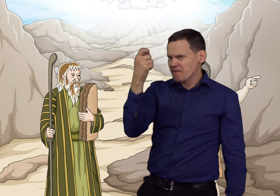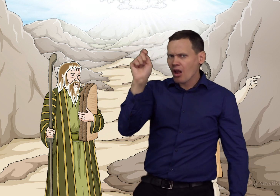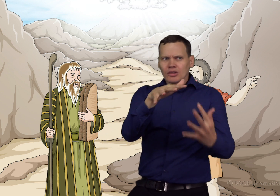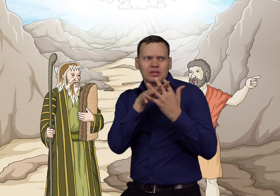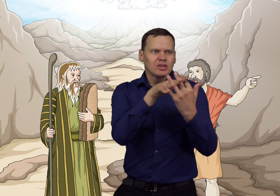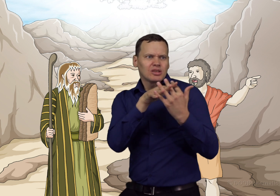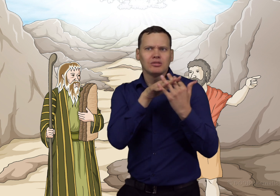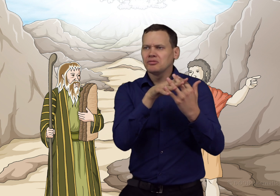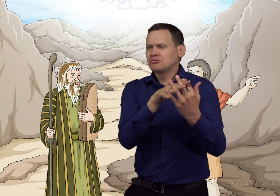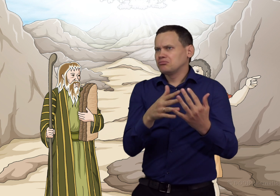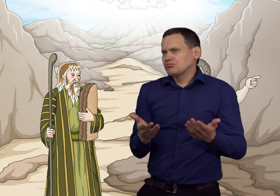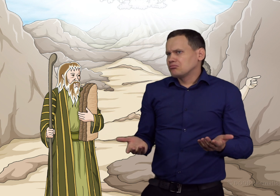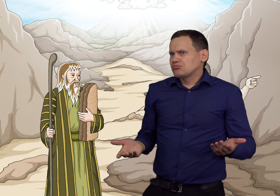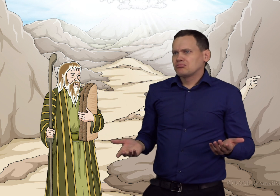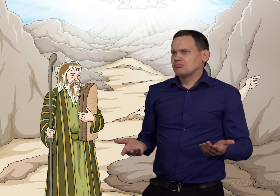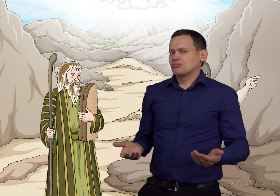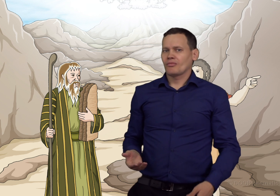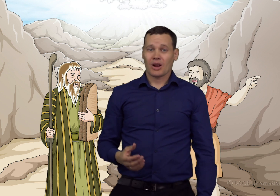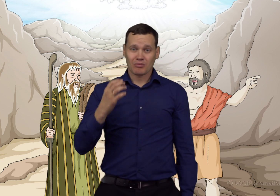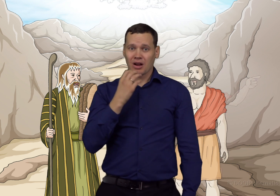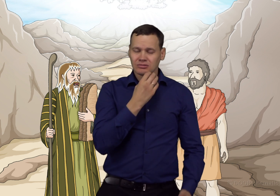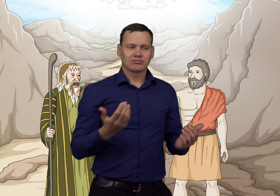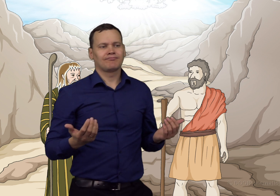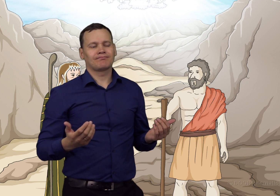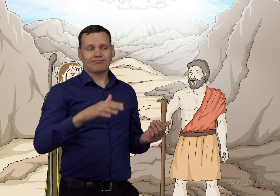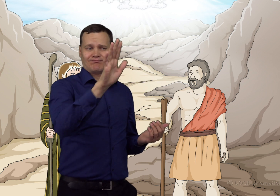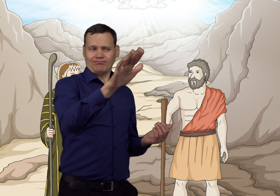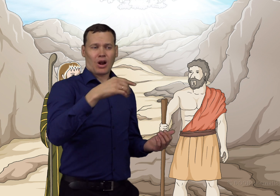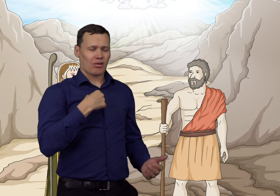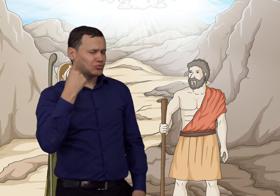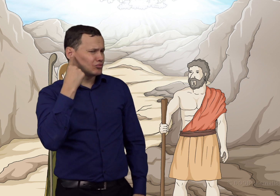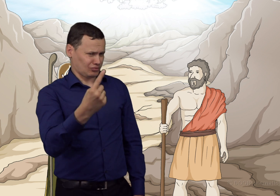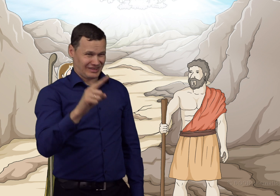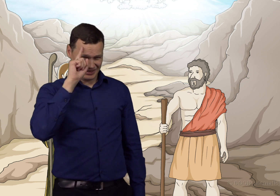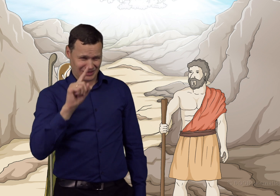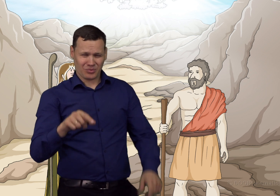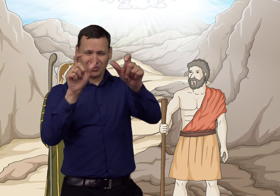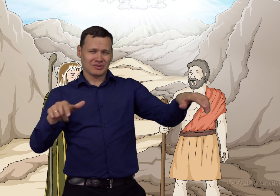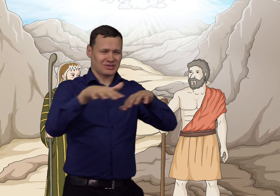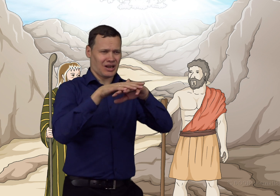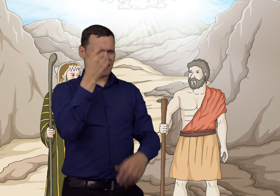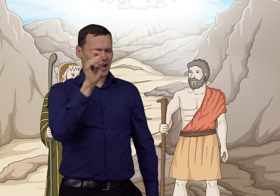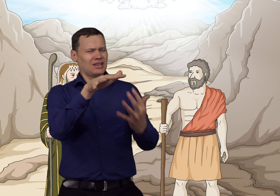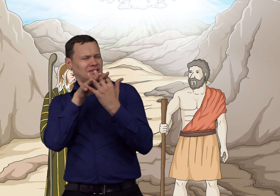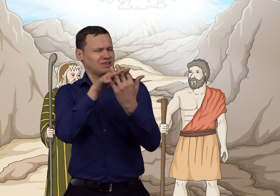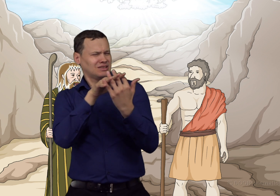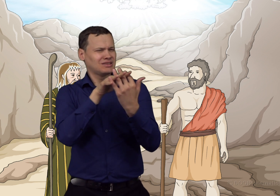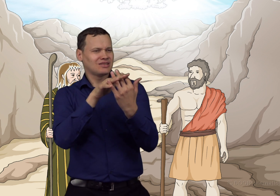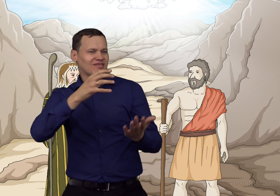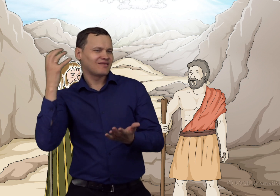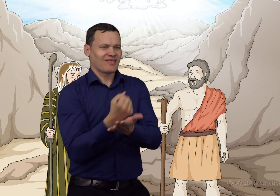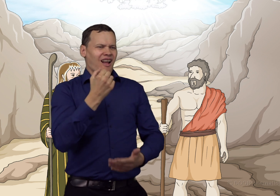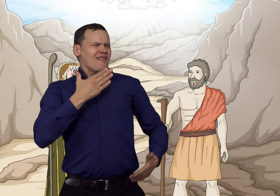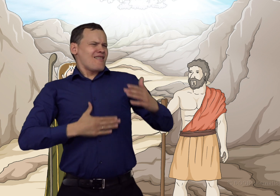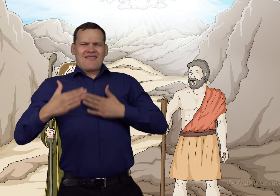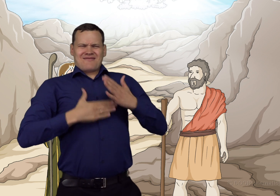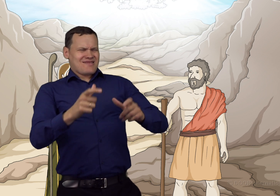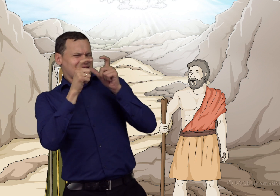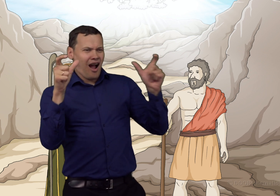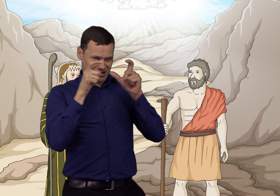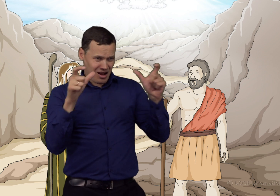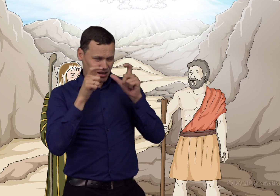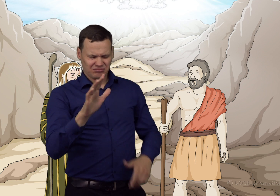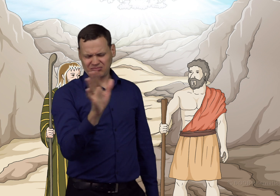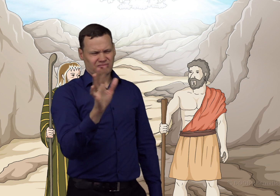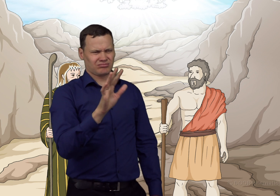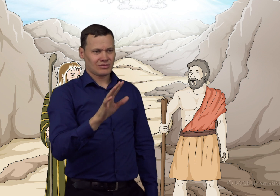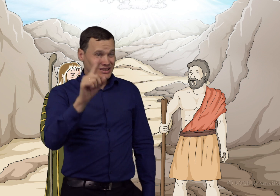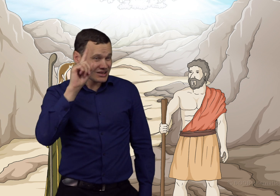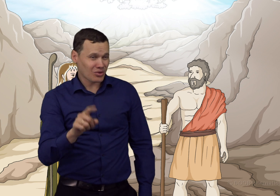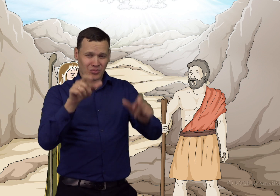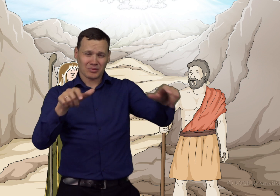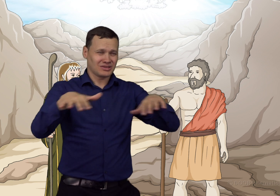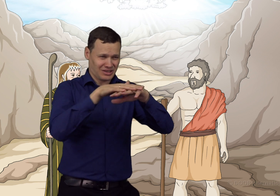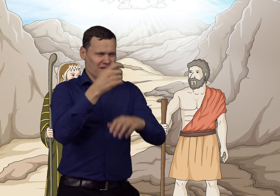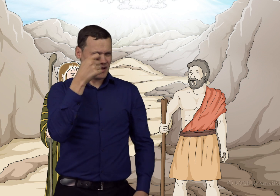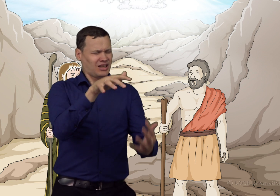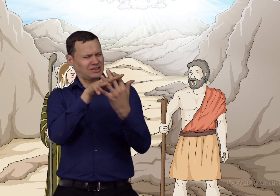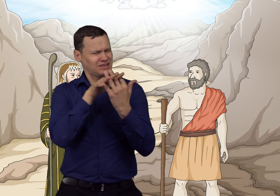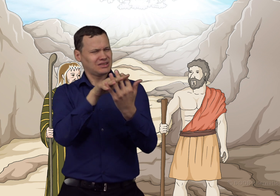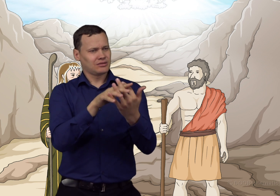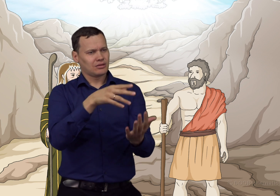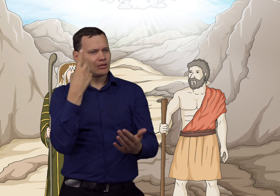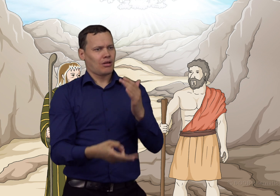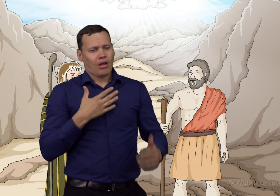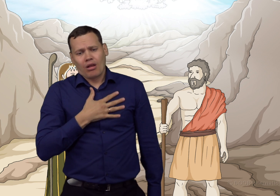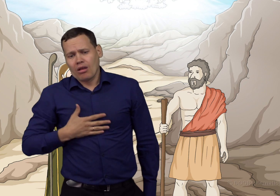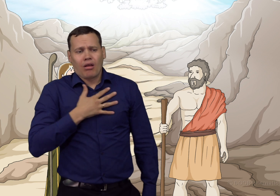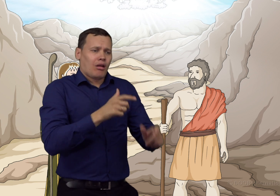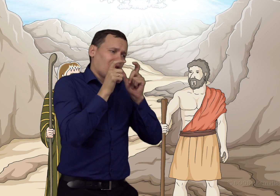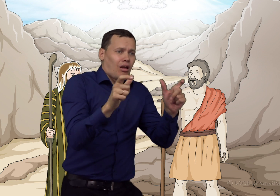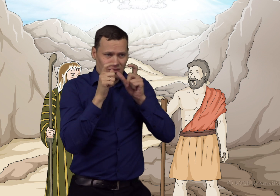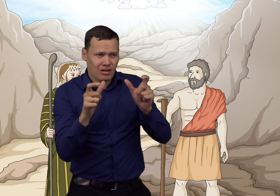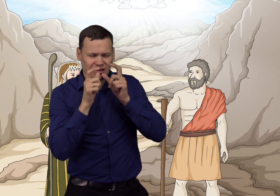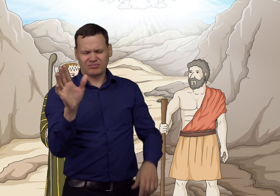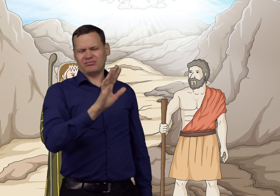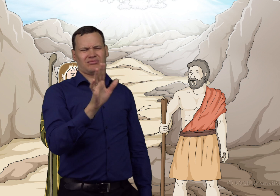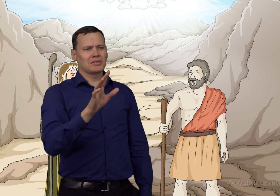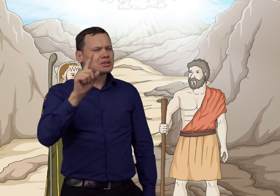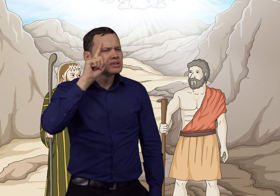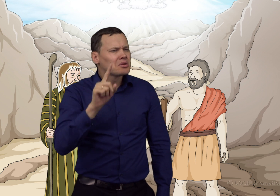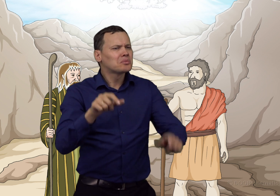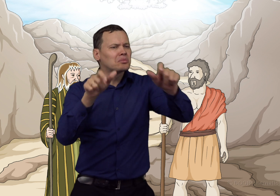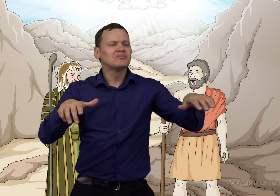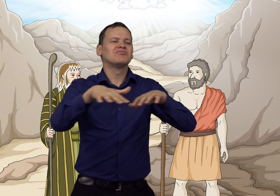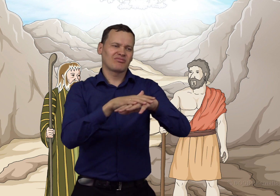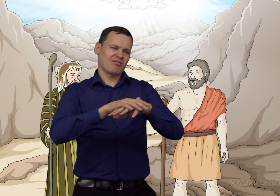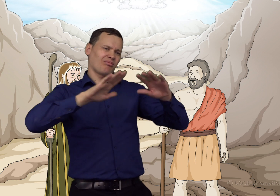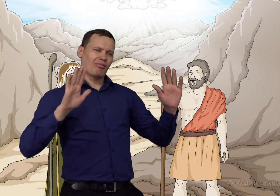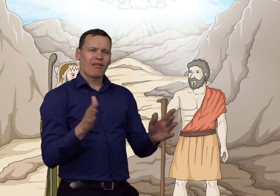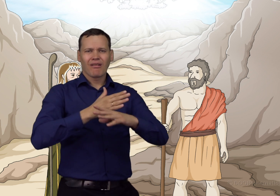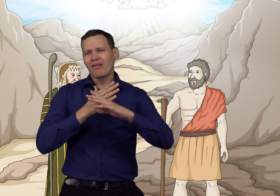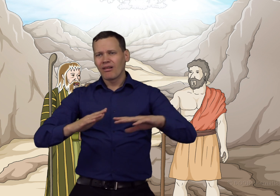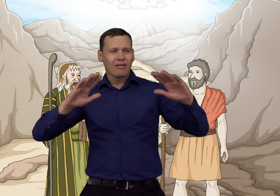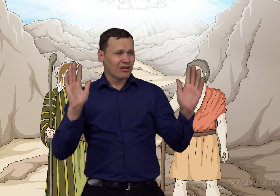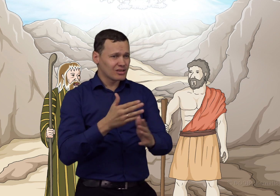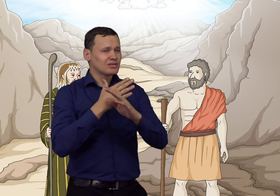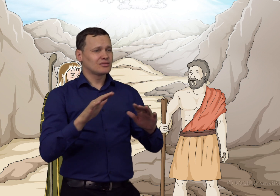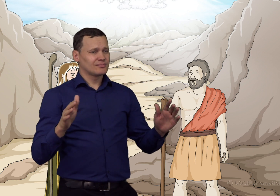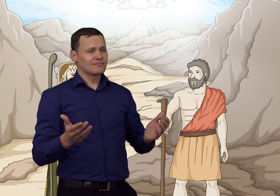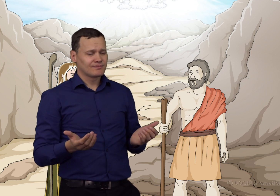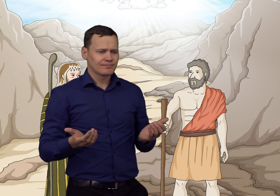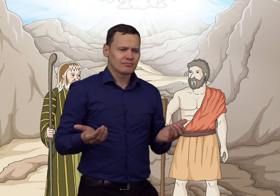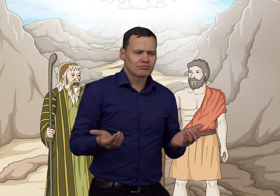But Moses replied: “It is neither the cry of victory nor the cry of defeat;